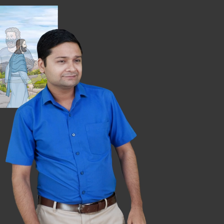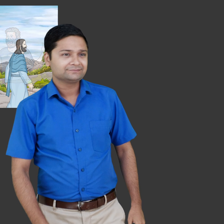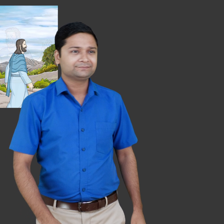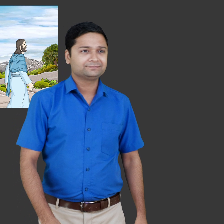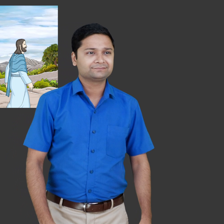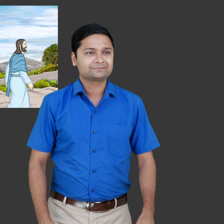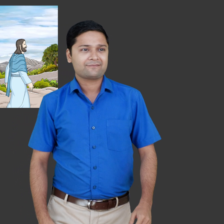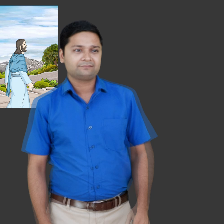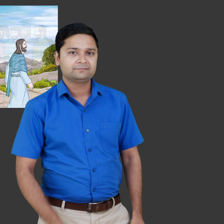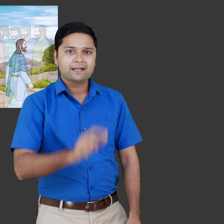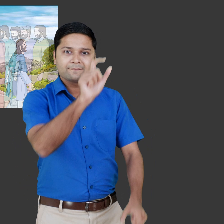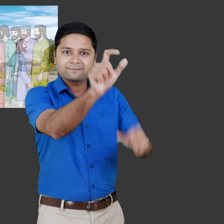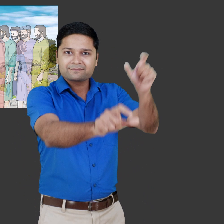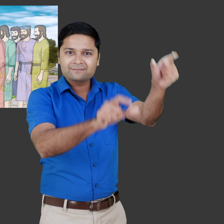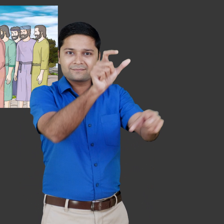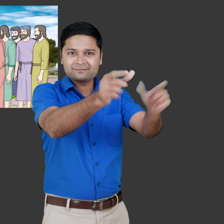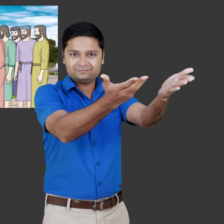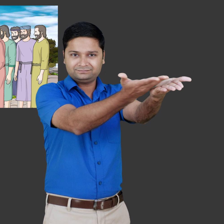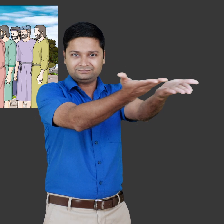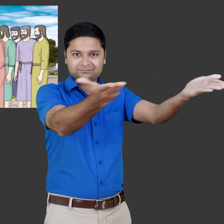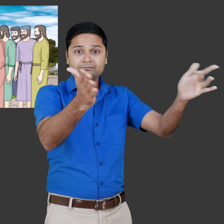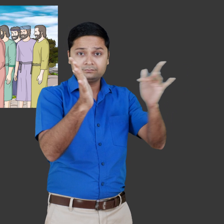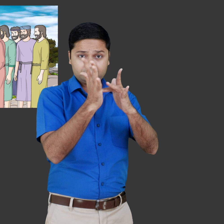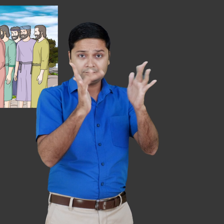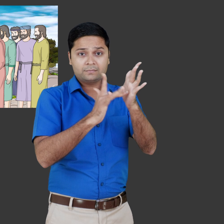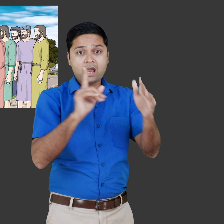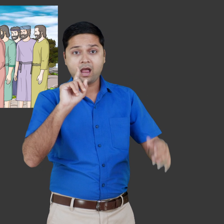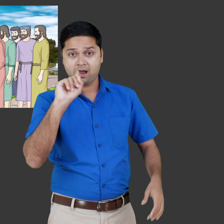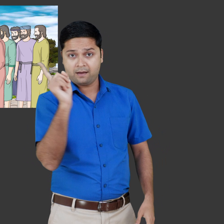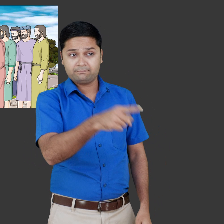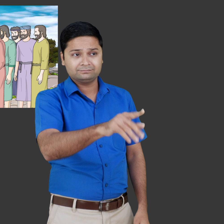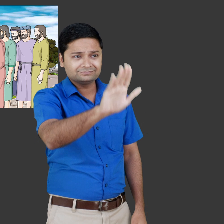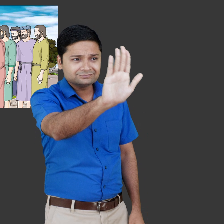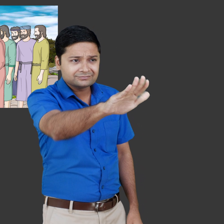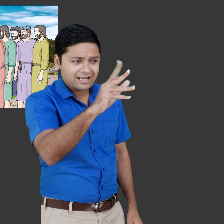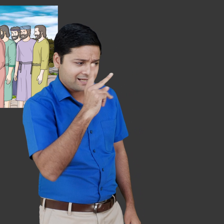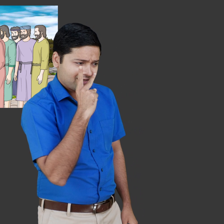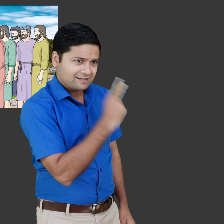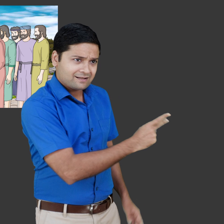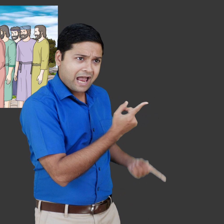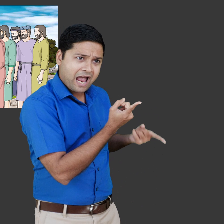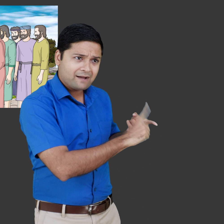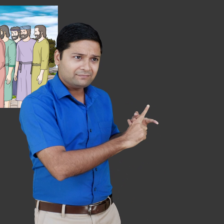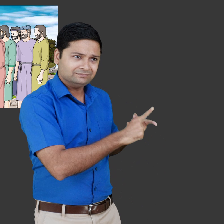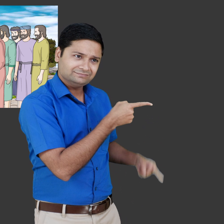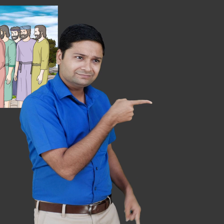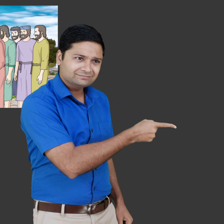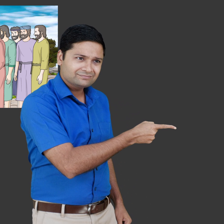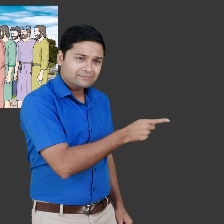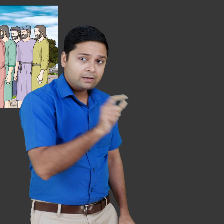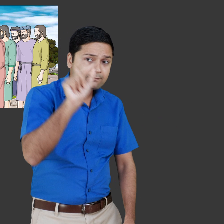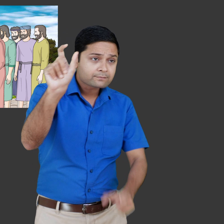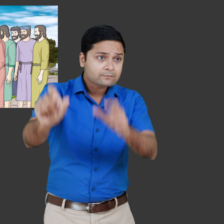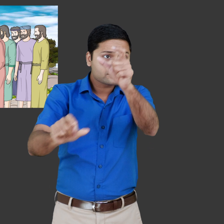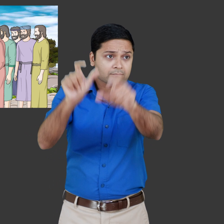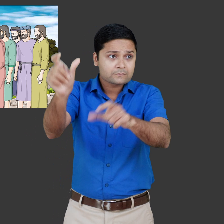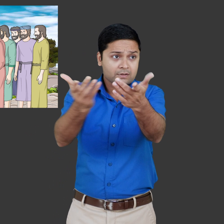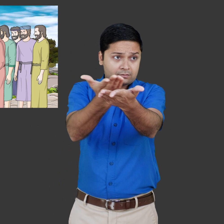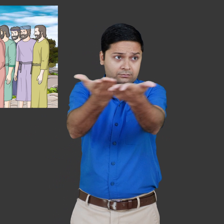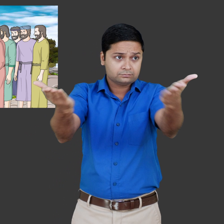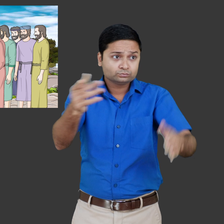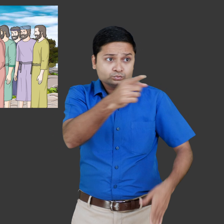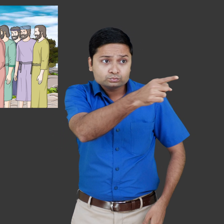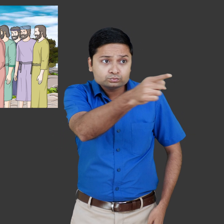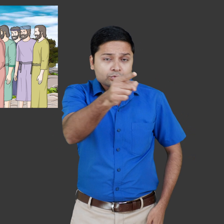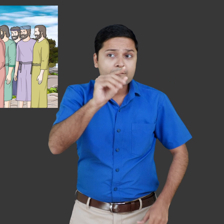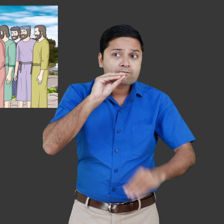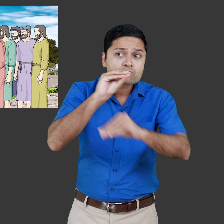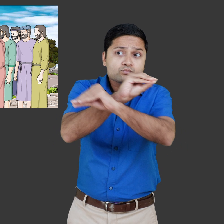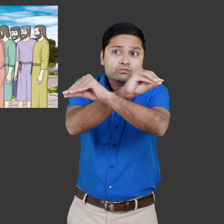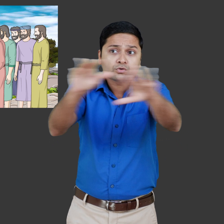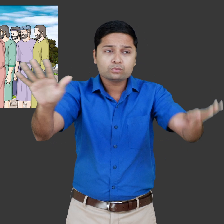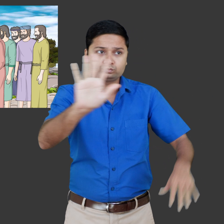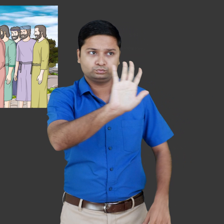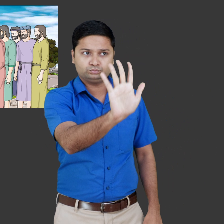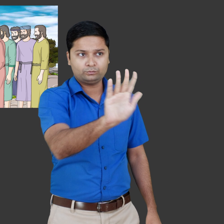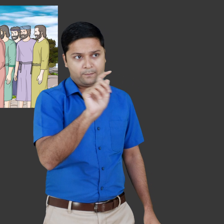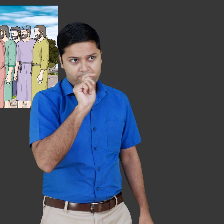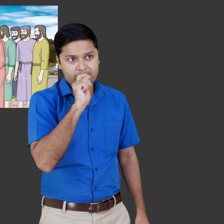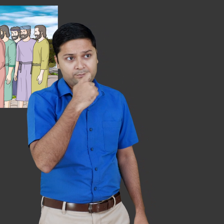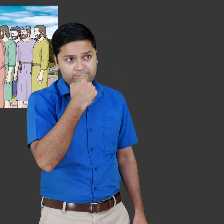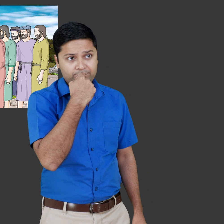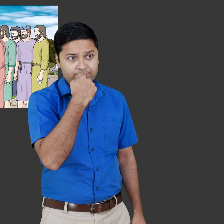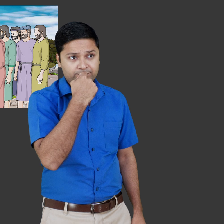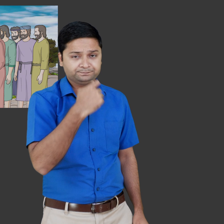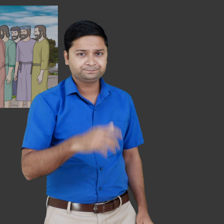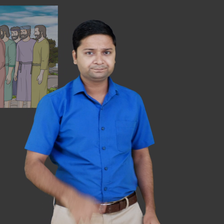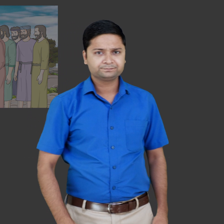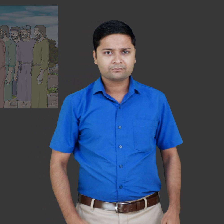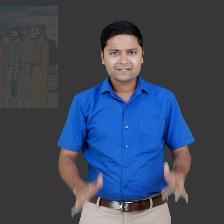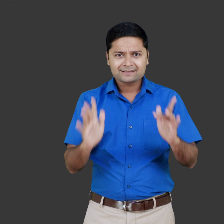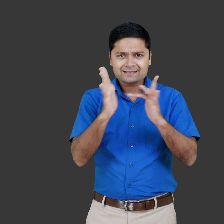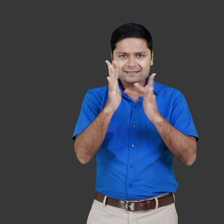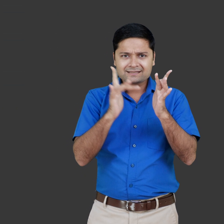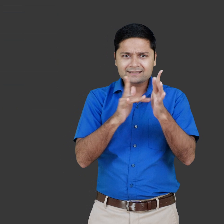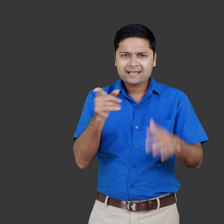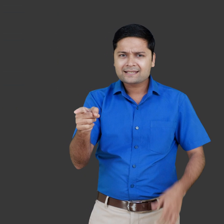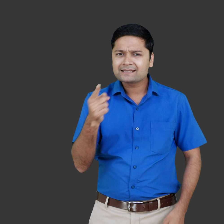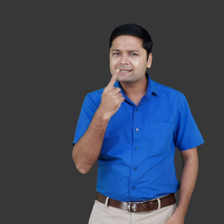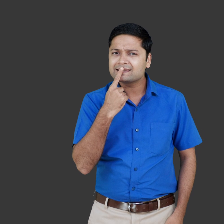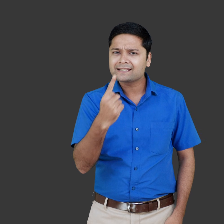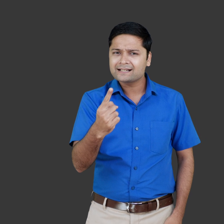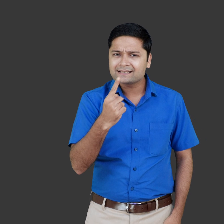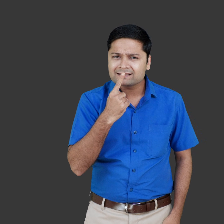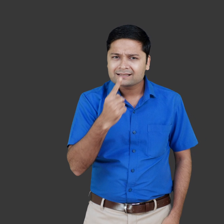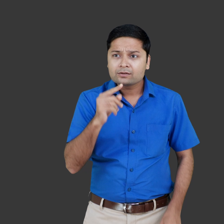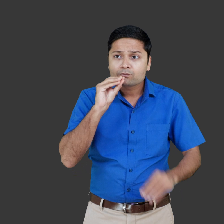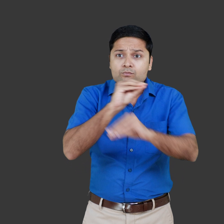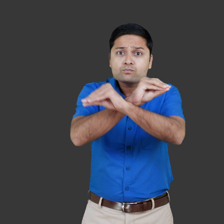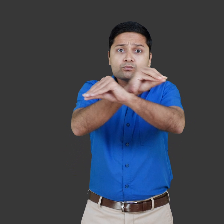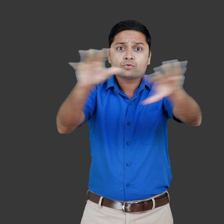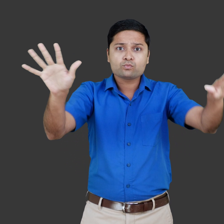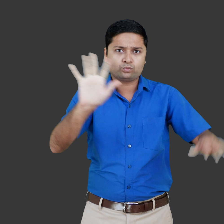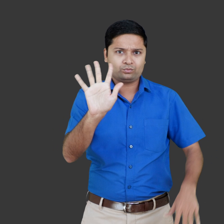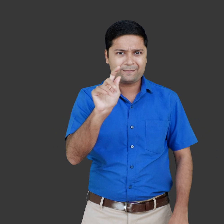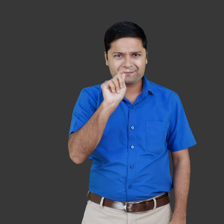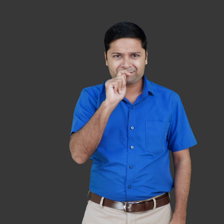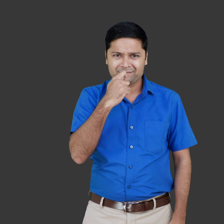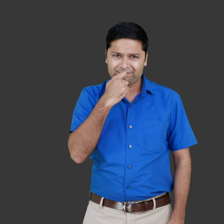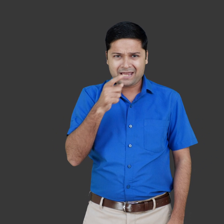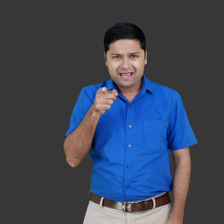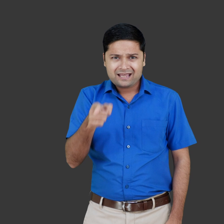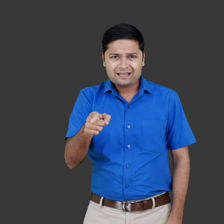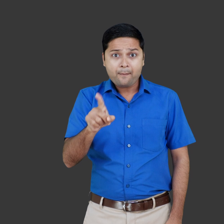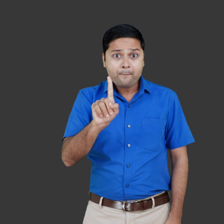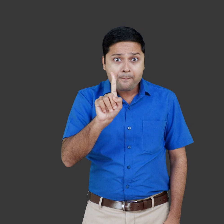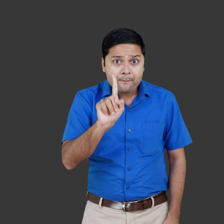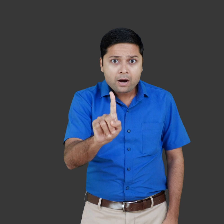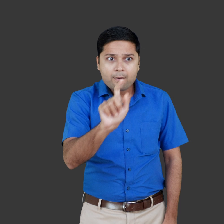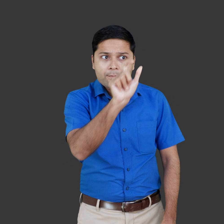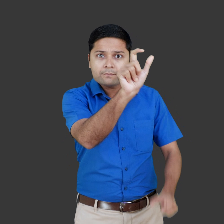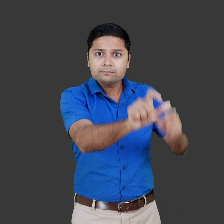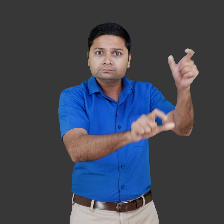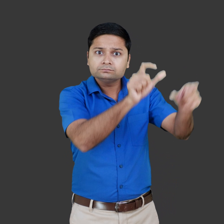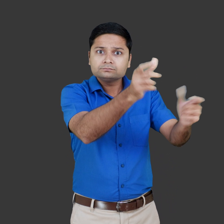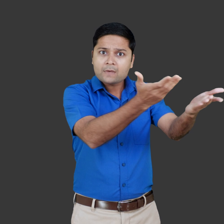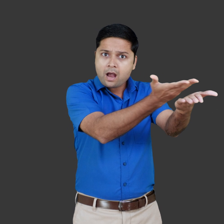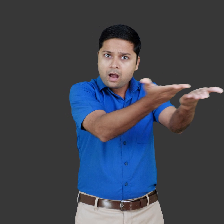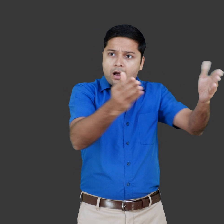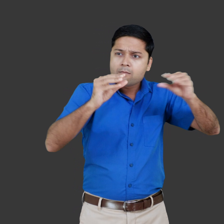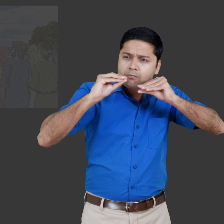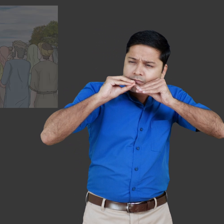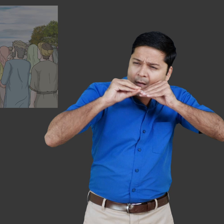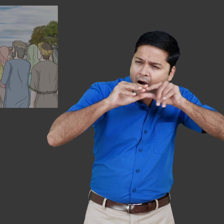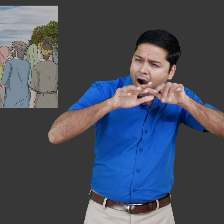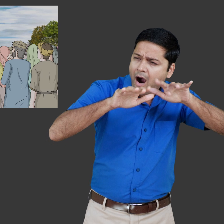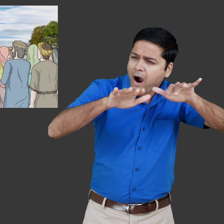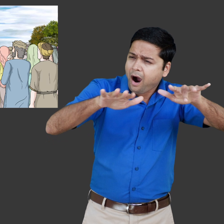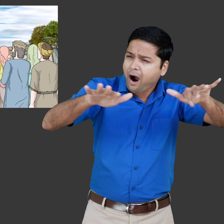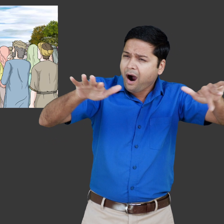Jesus ordered them not to tell anyone.